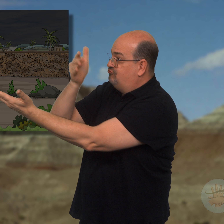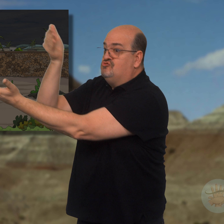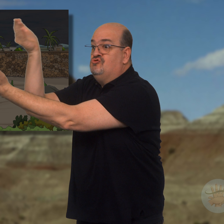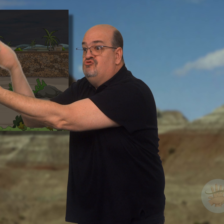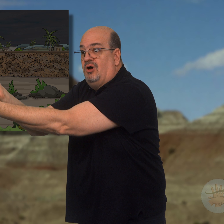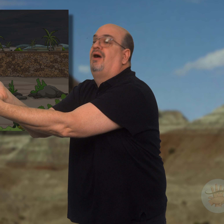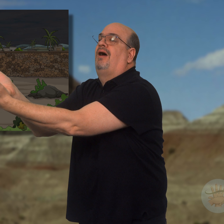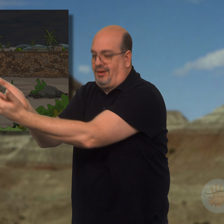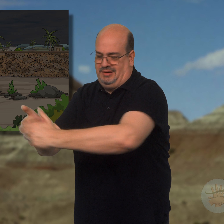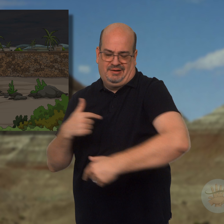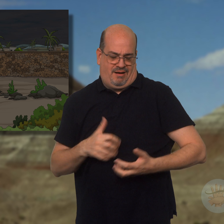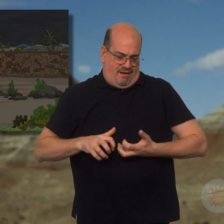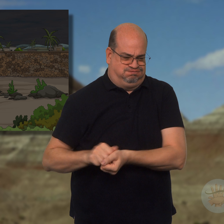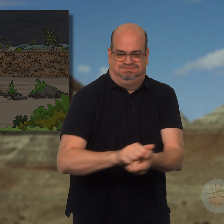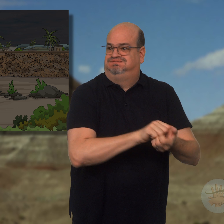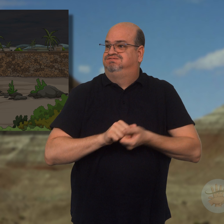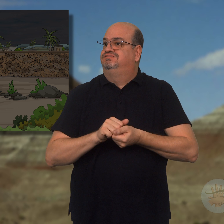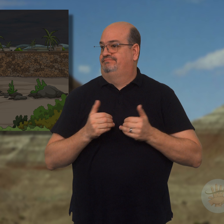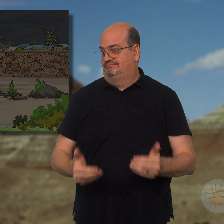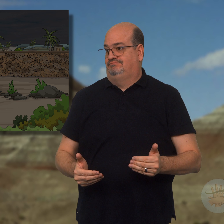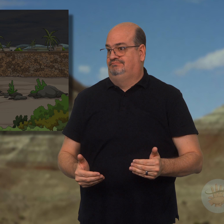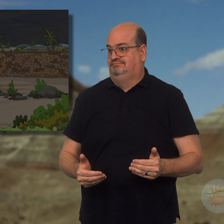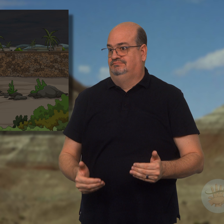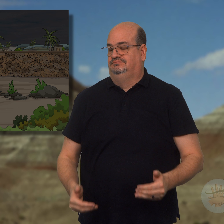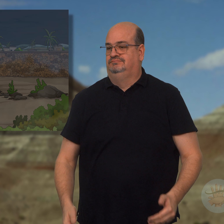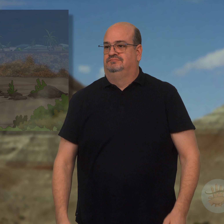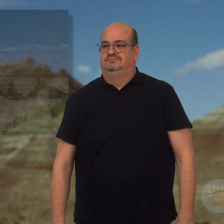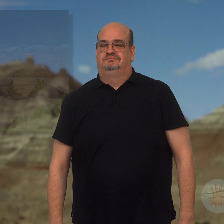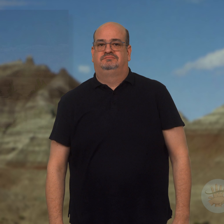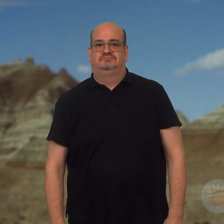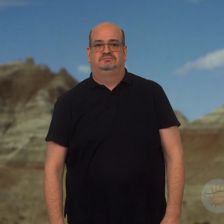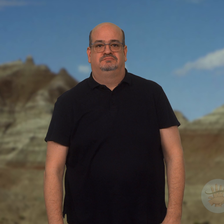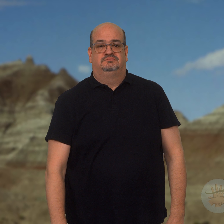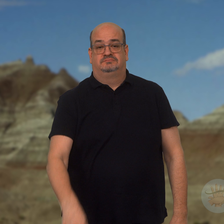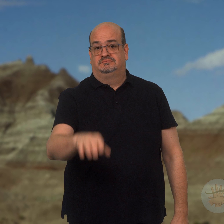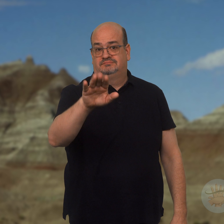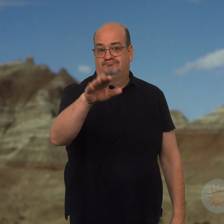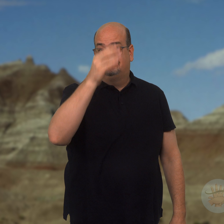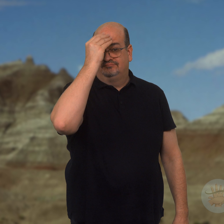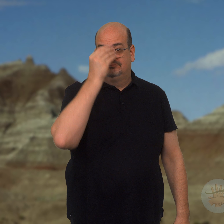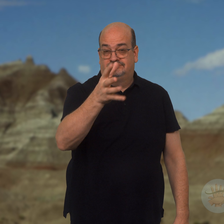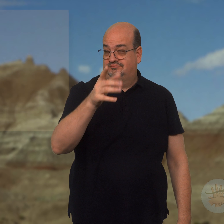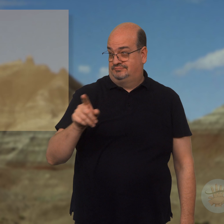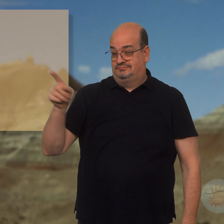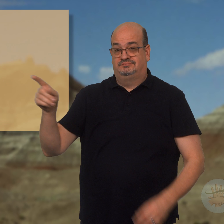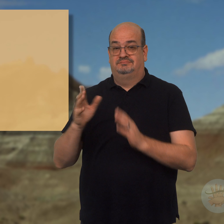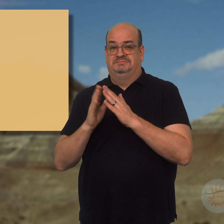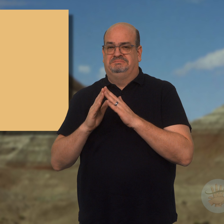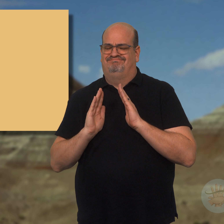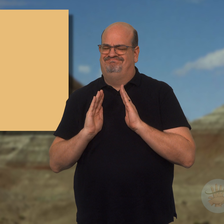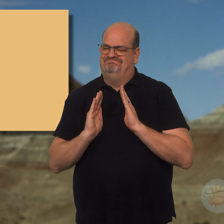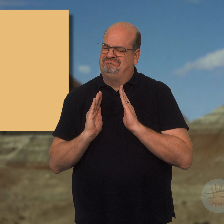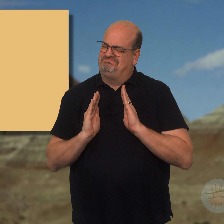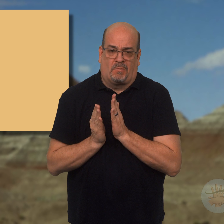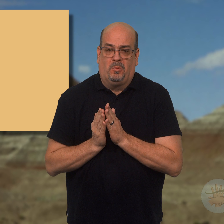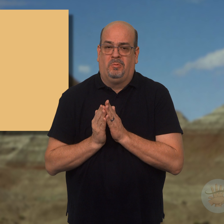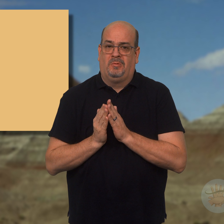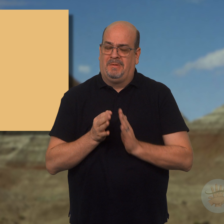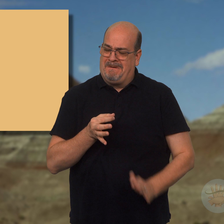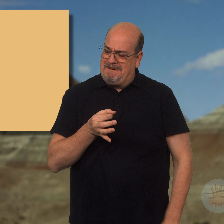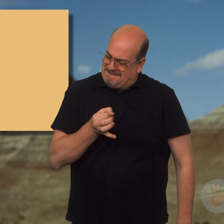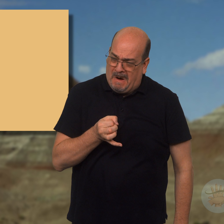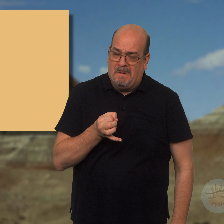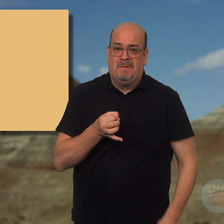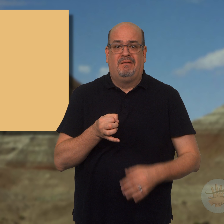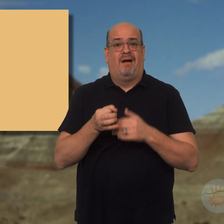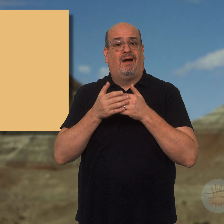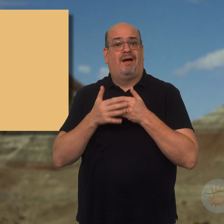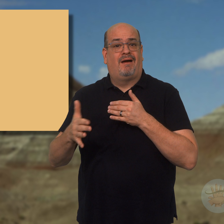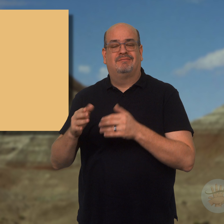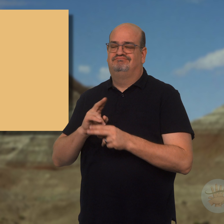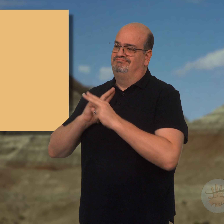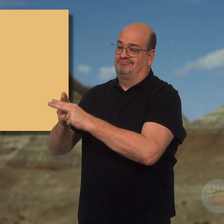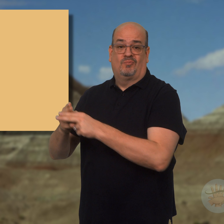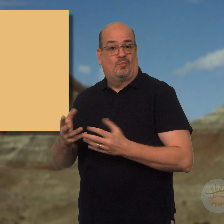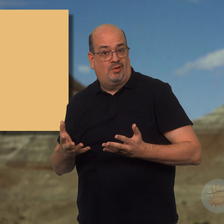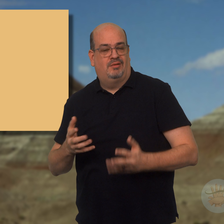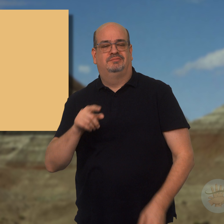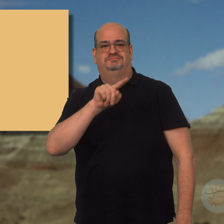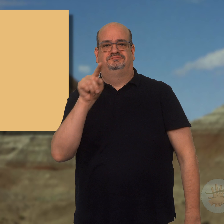Run there quickly, for I cannot do anything until you reach it.”